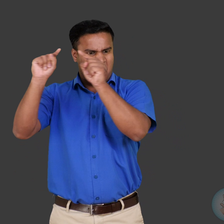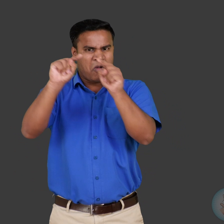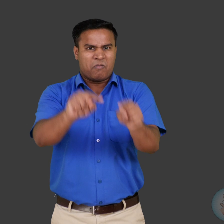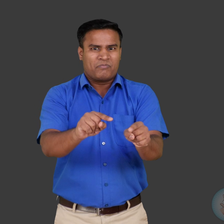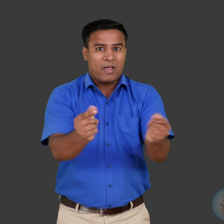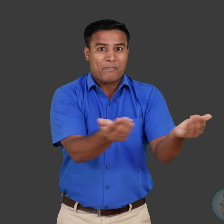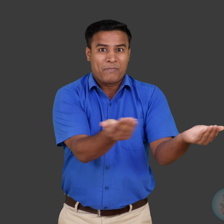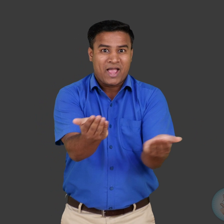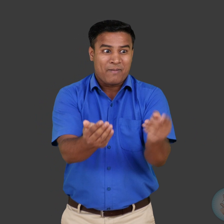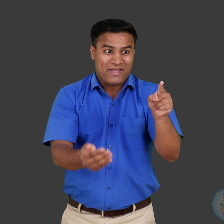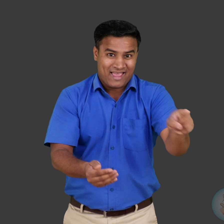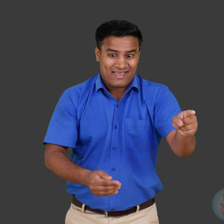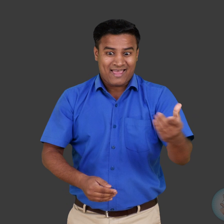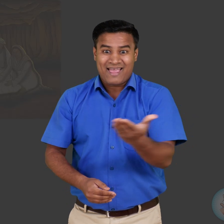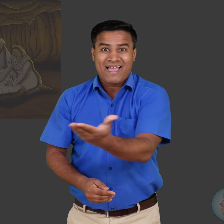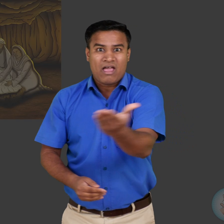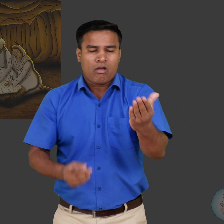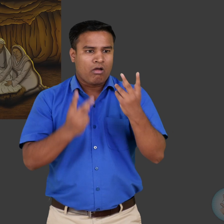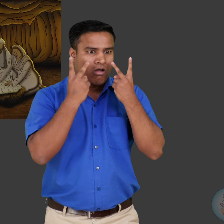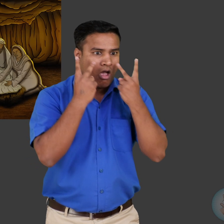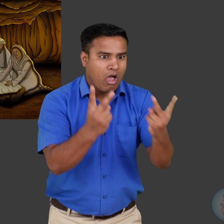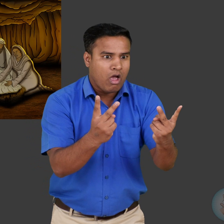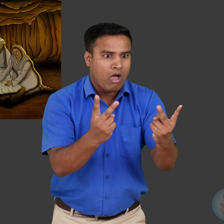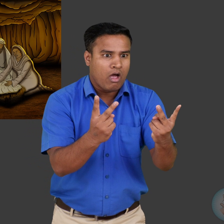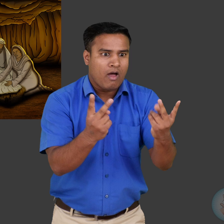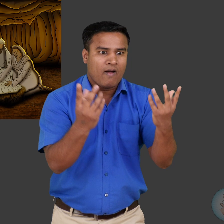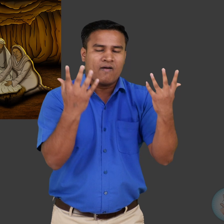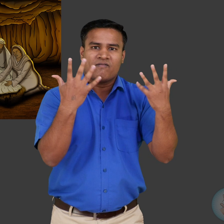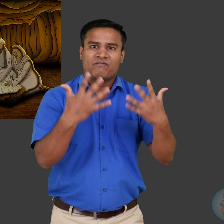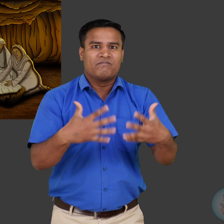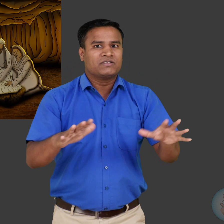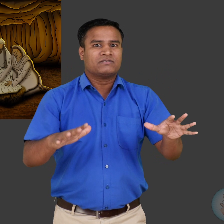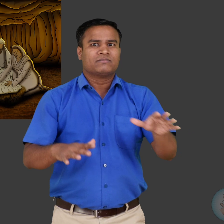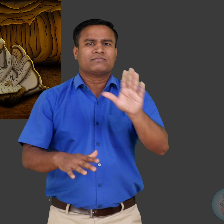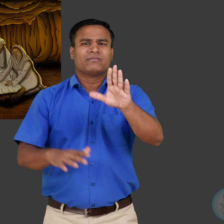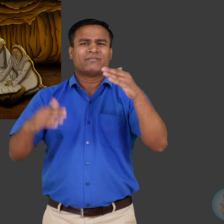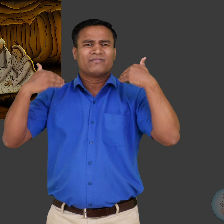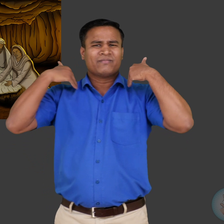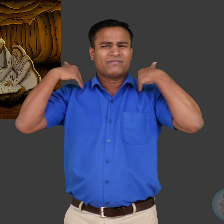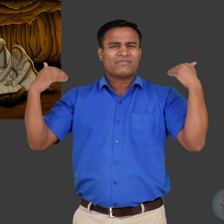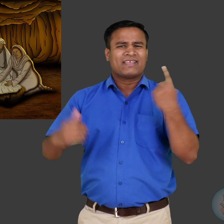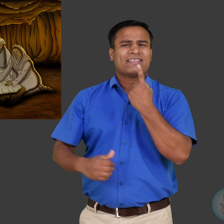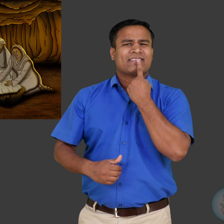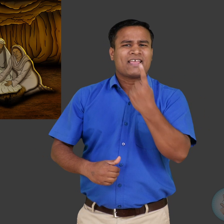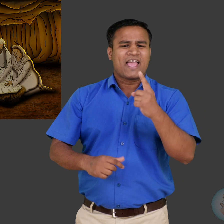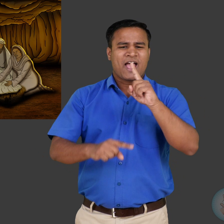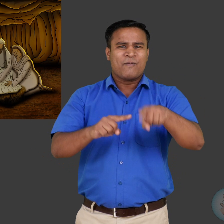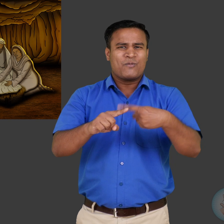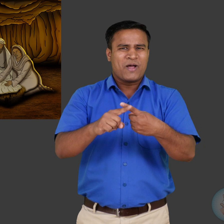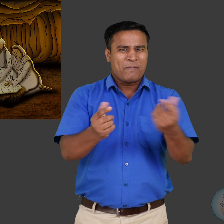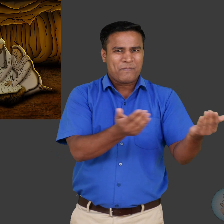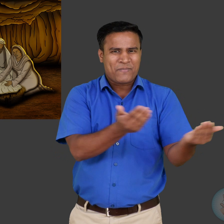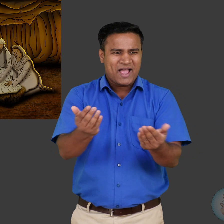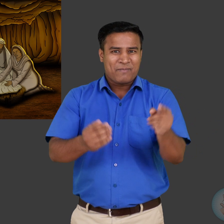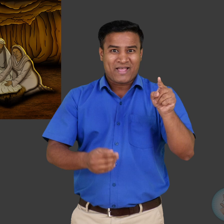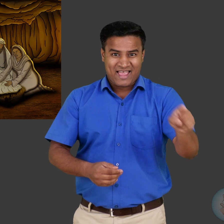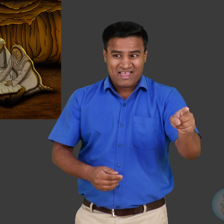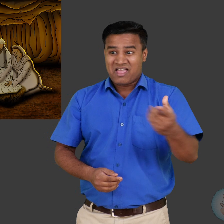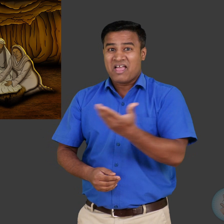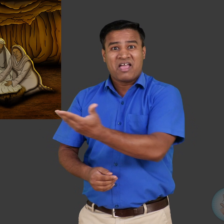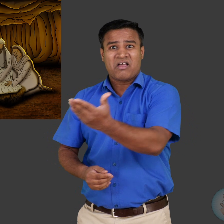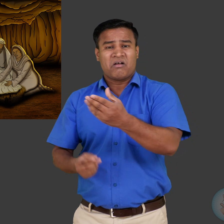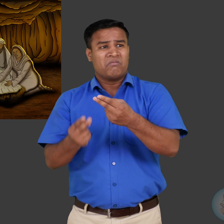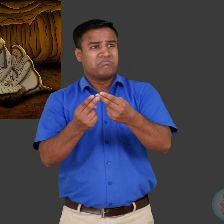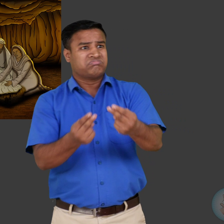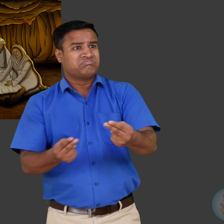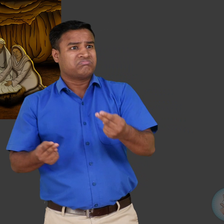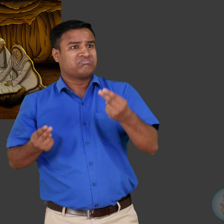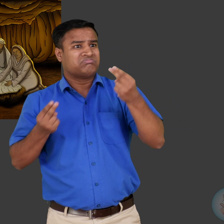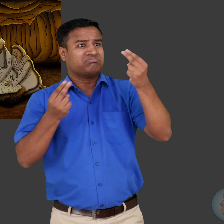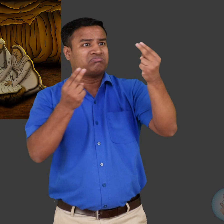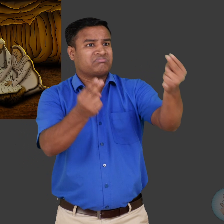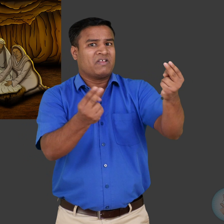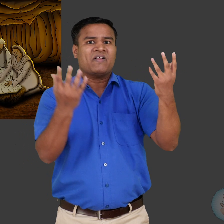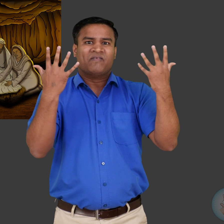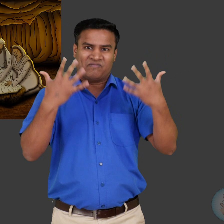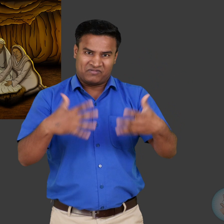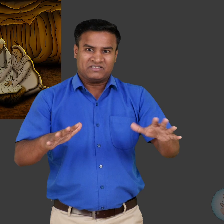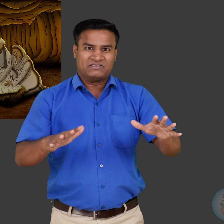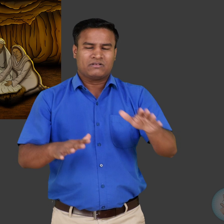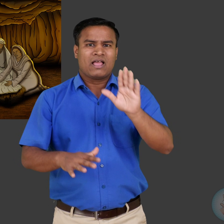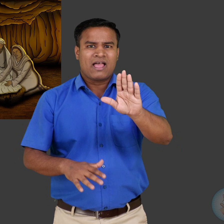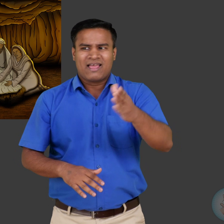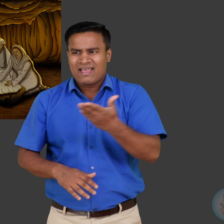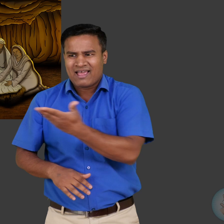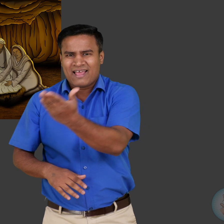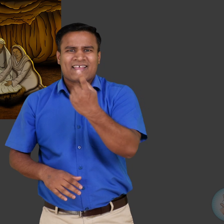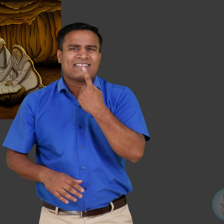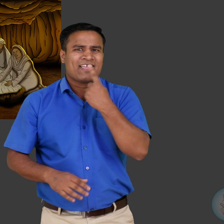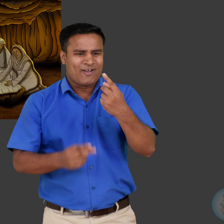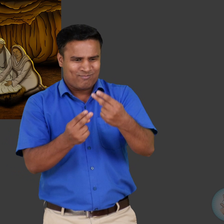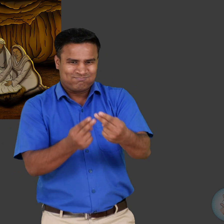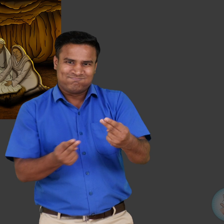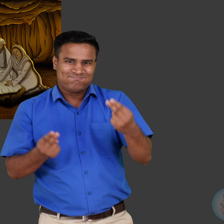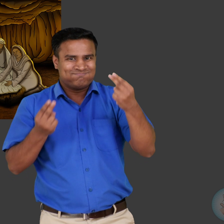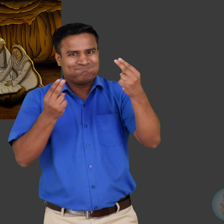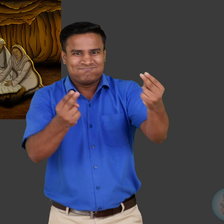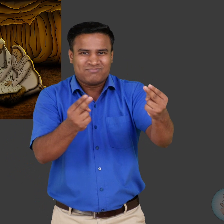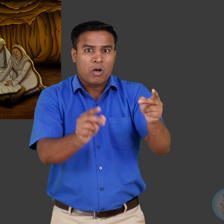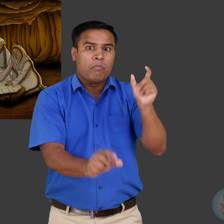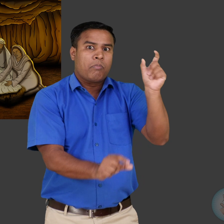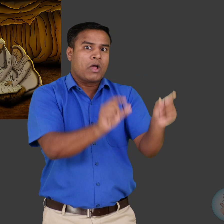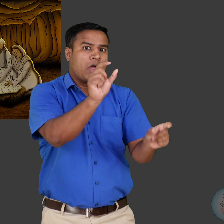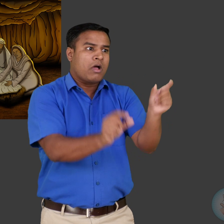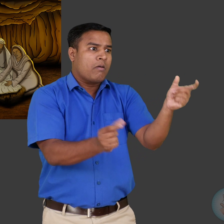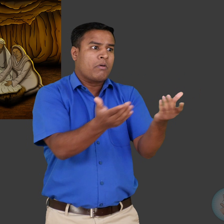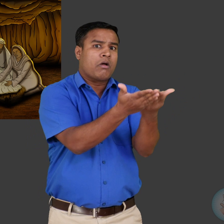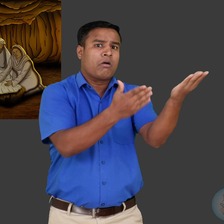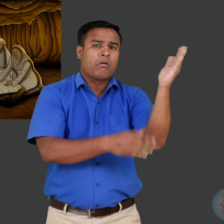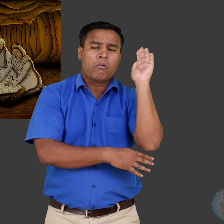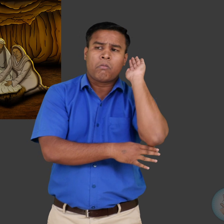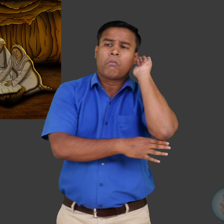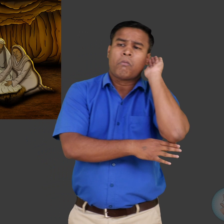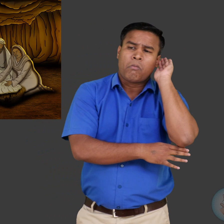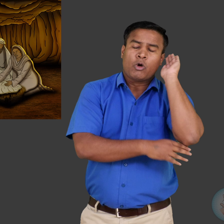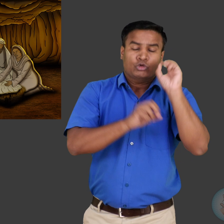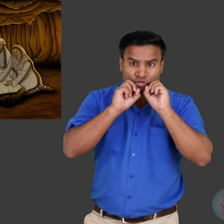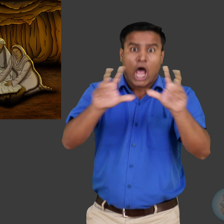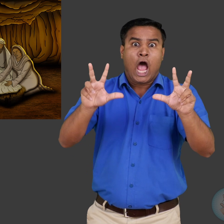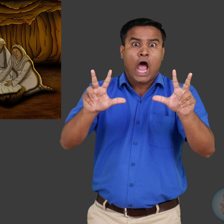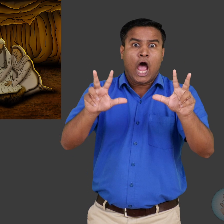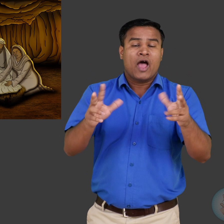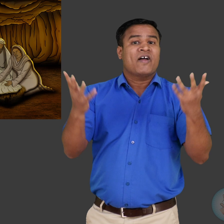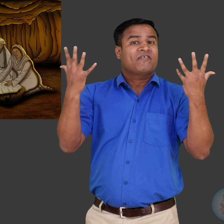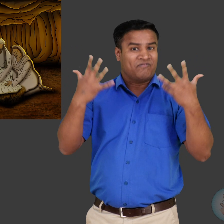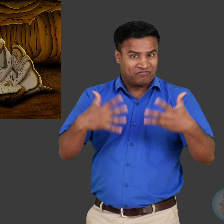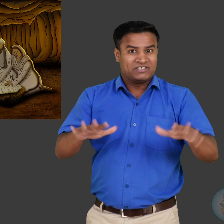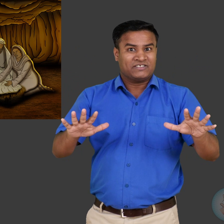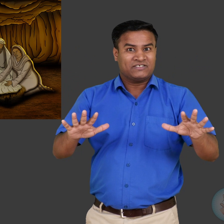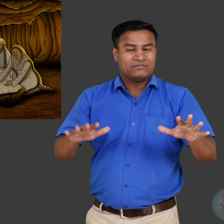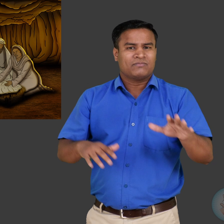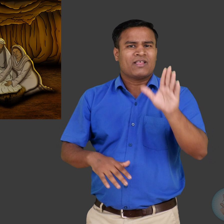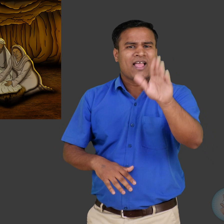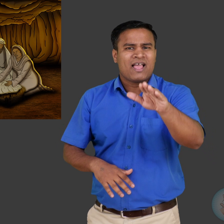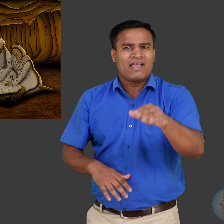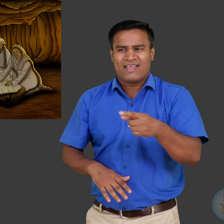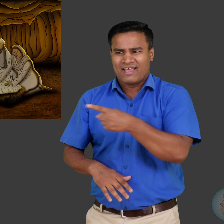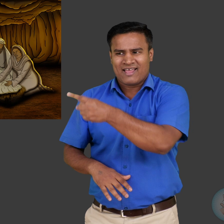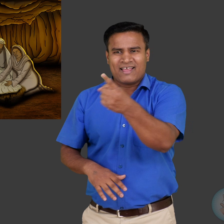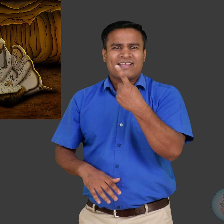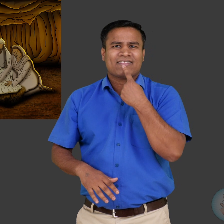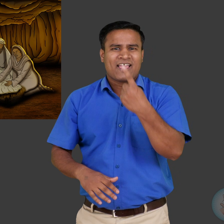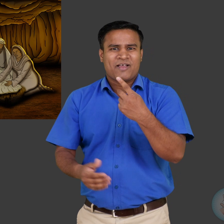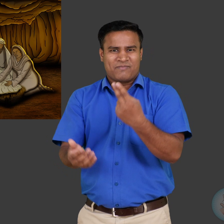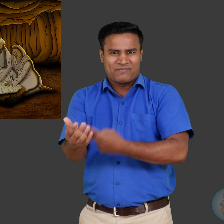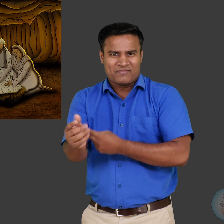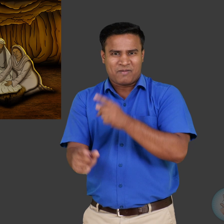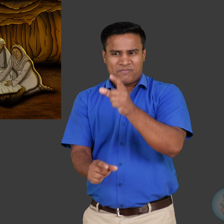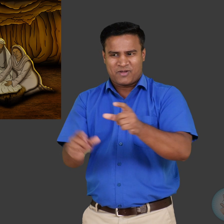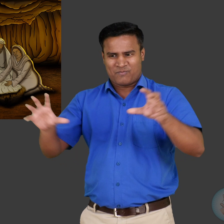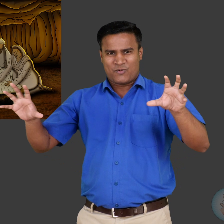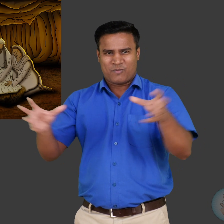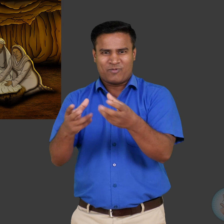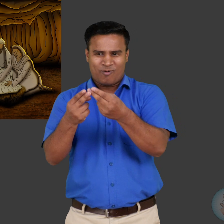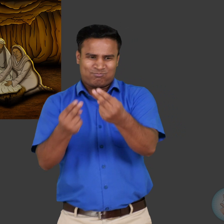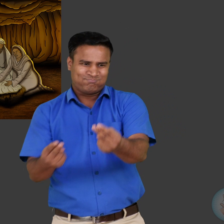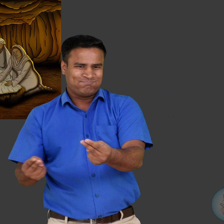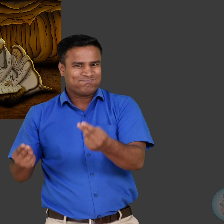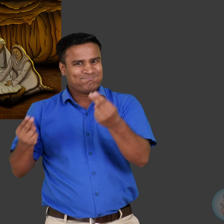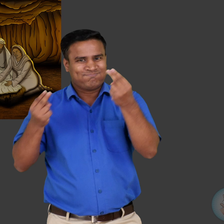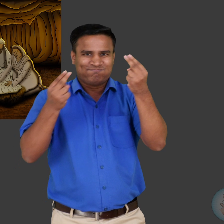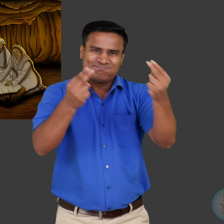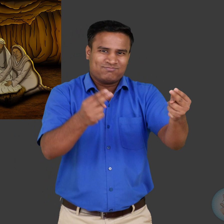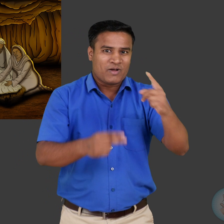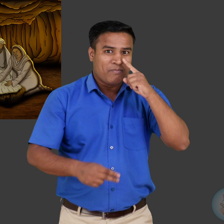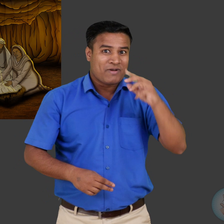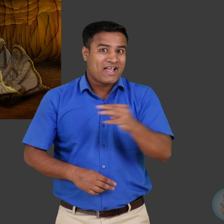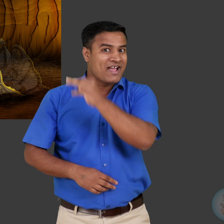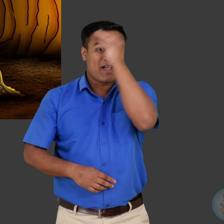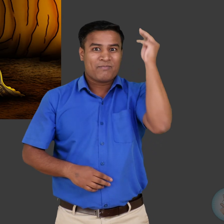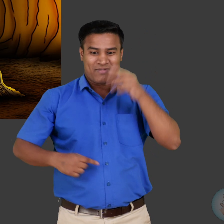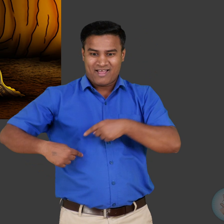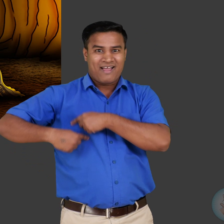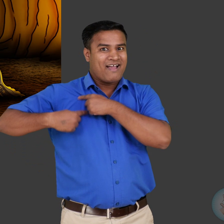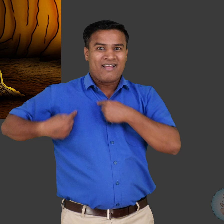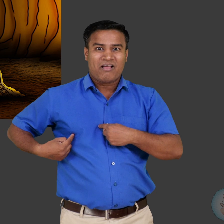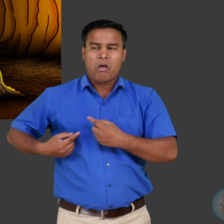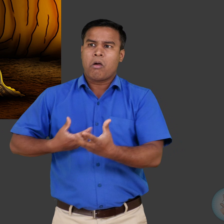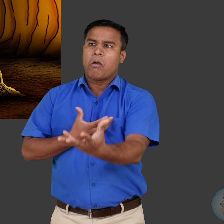So they hurried off and found Mary and Joseph and the Baby, who was lying in the manger. After they had seen the Child, they spread the message they had received about Him.